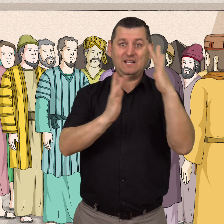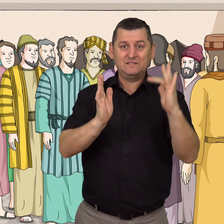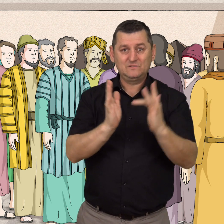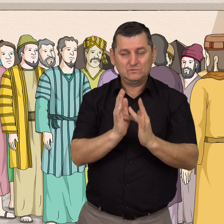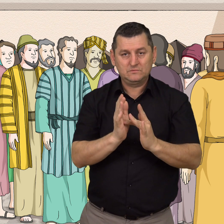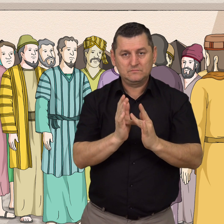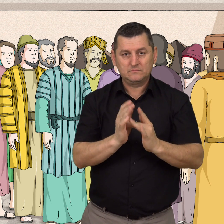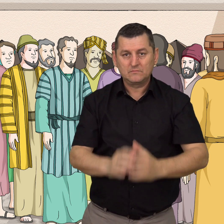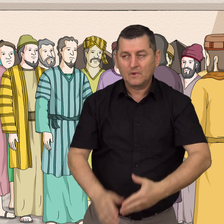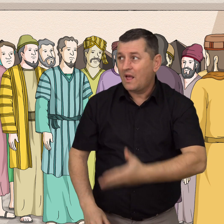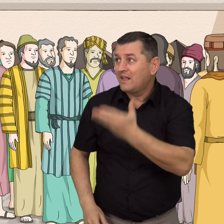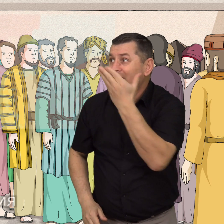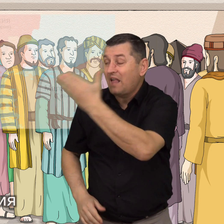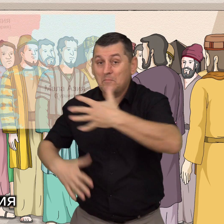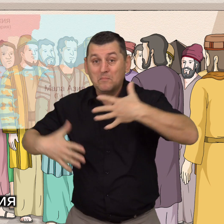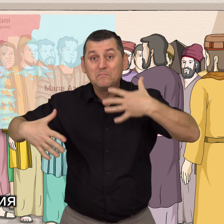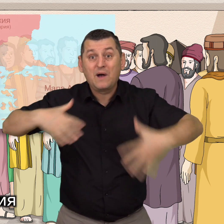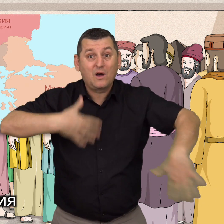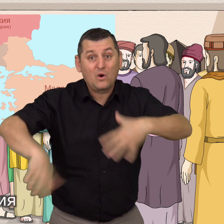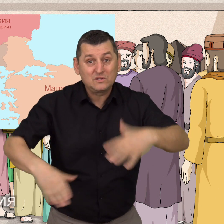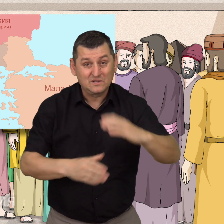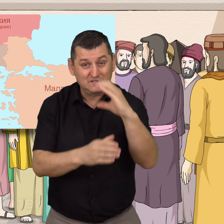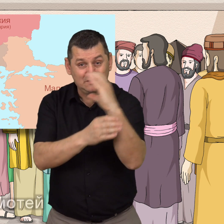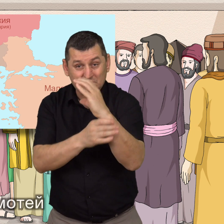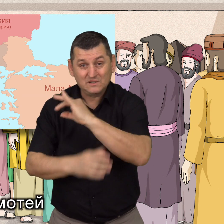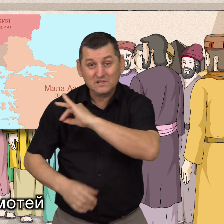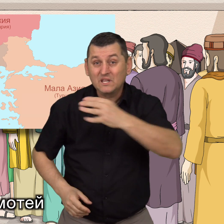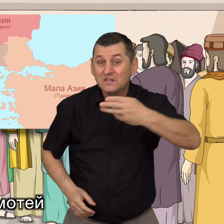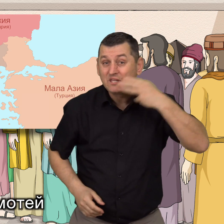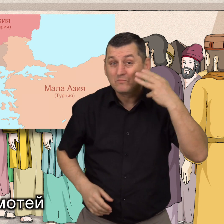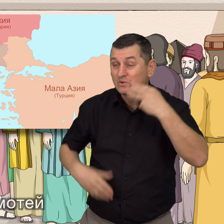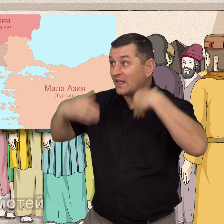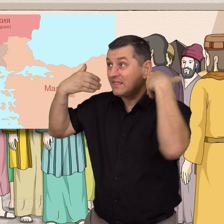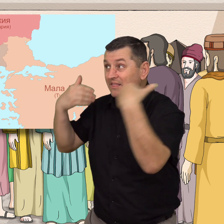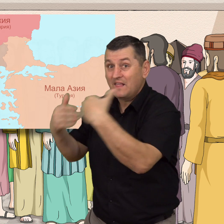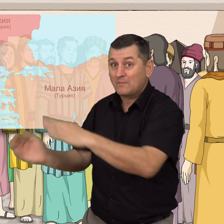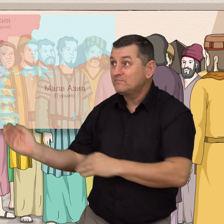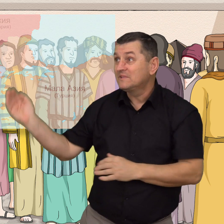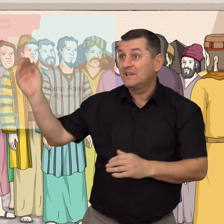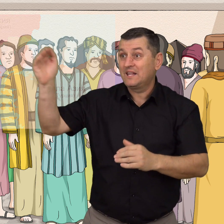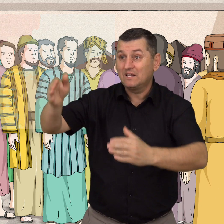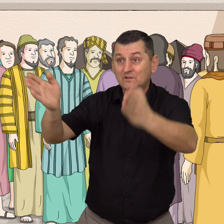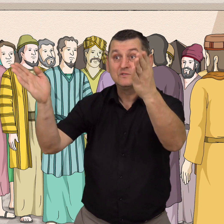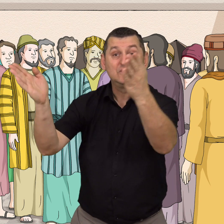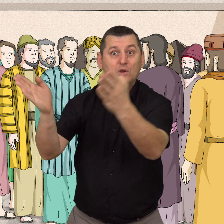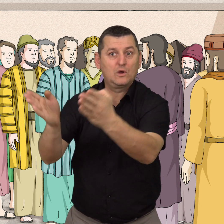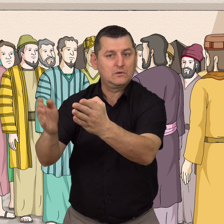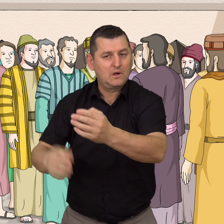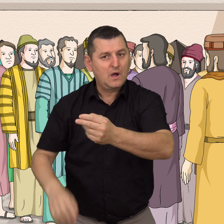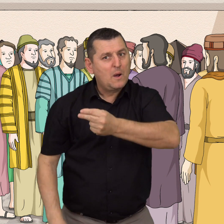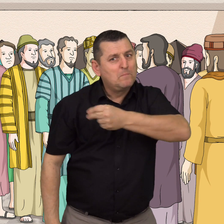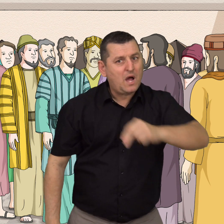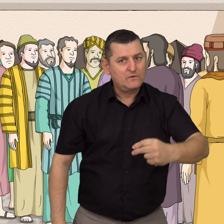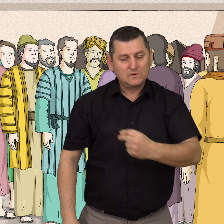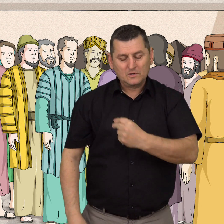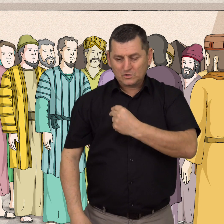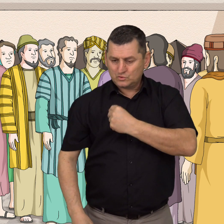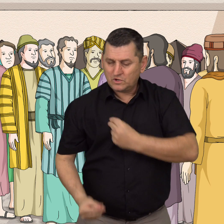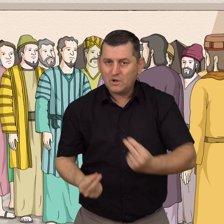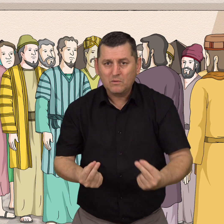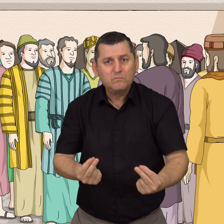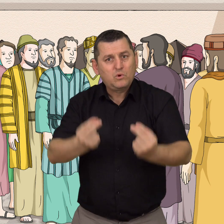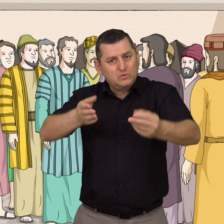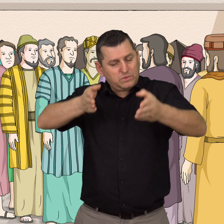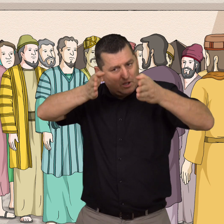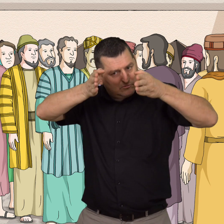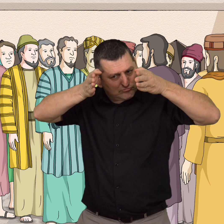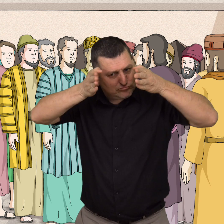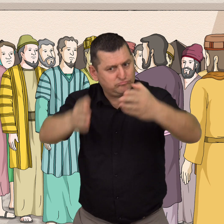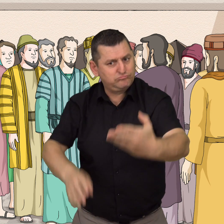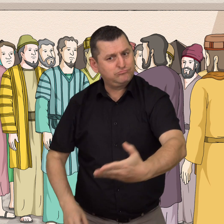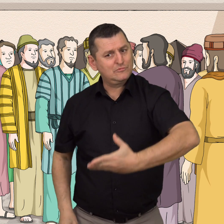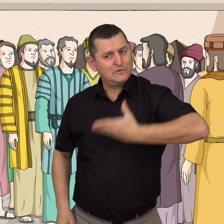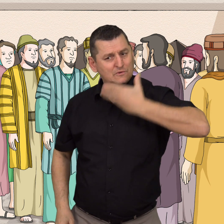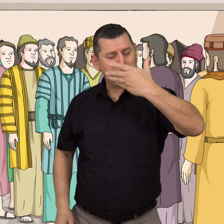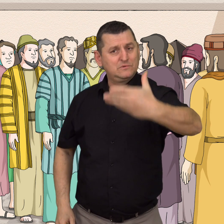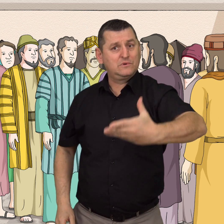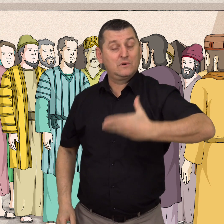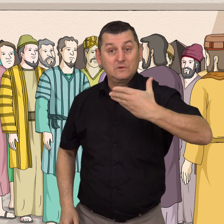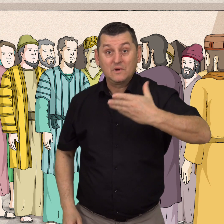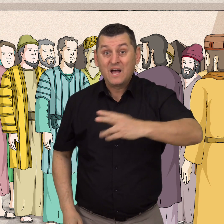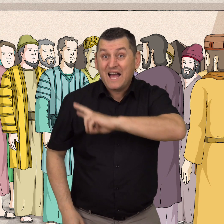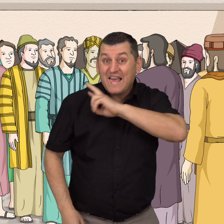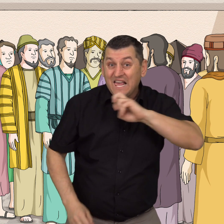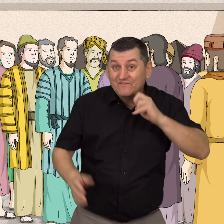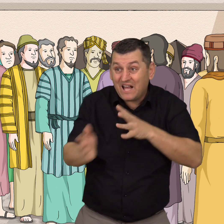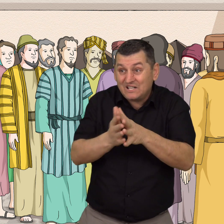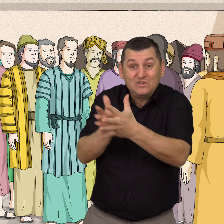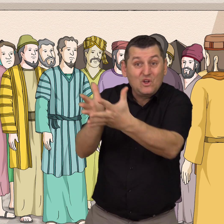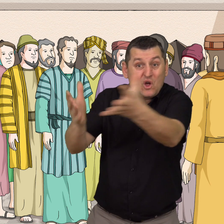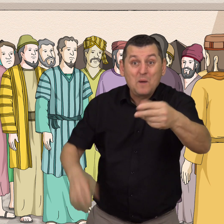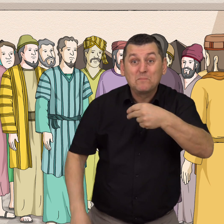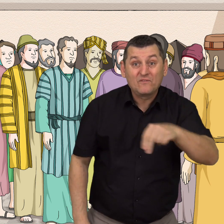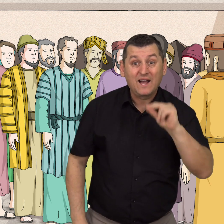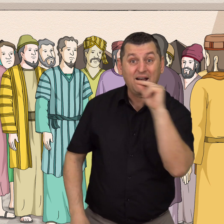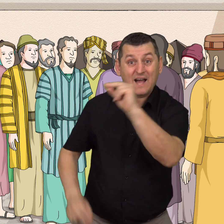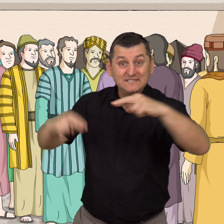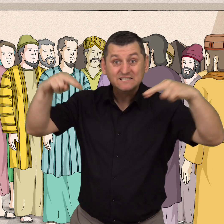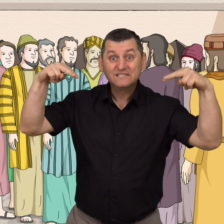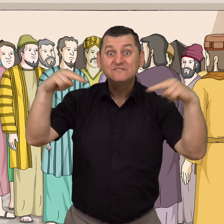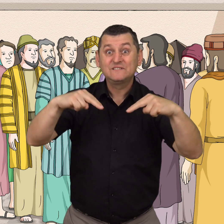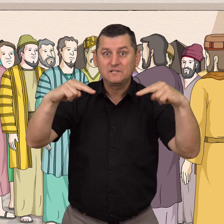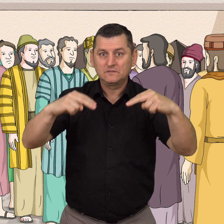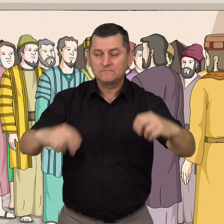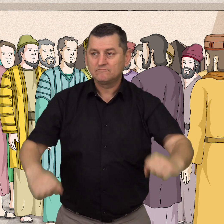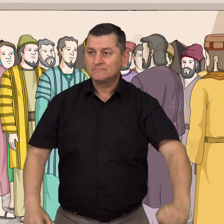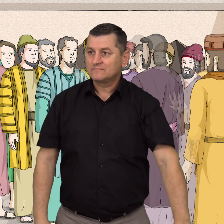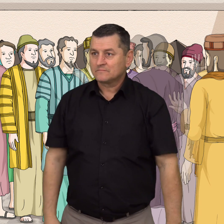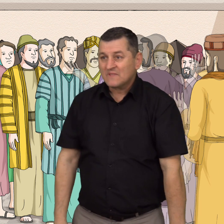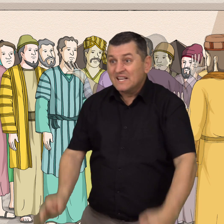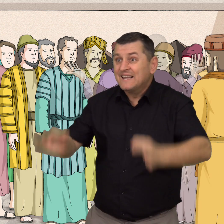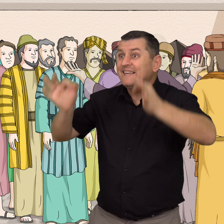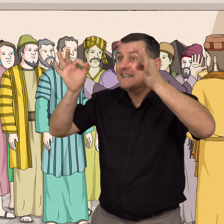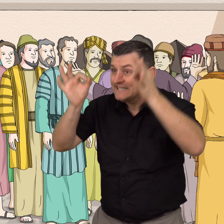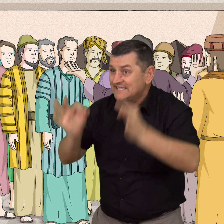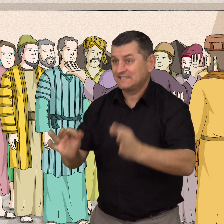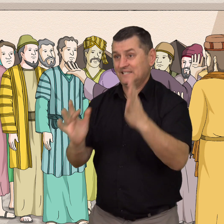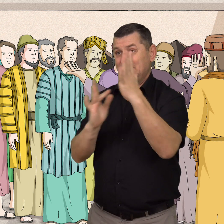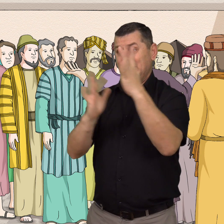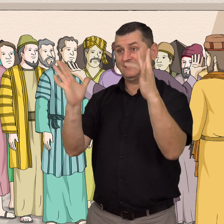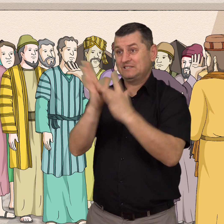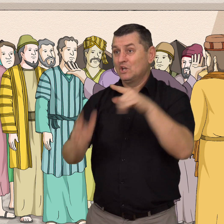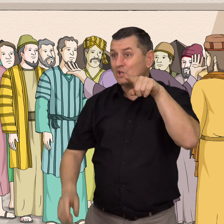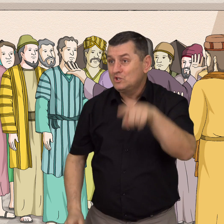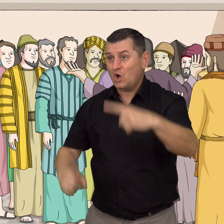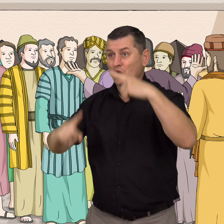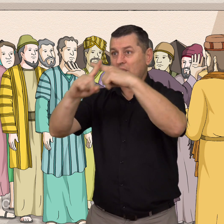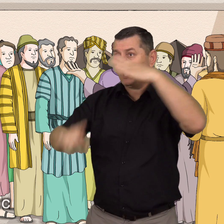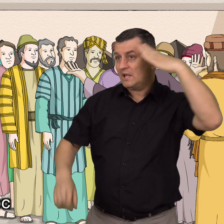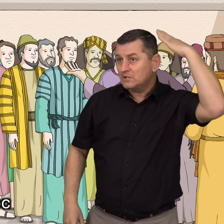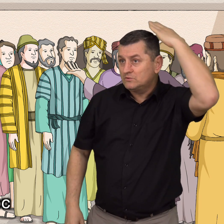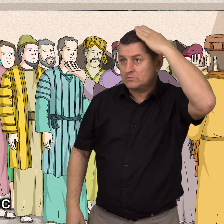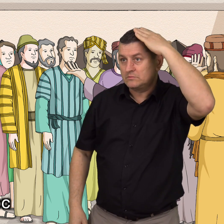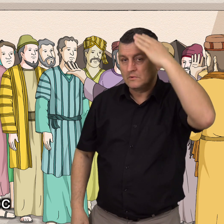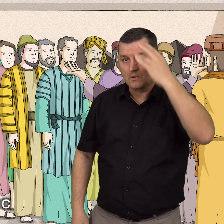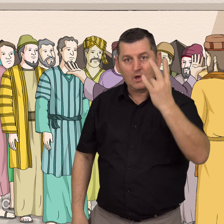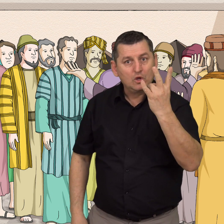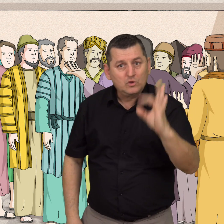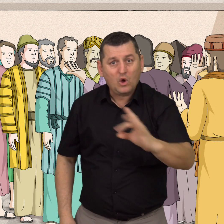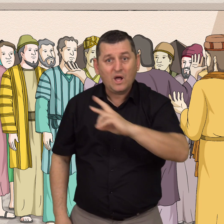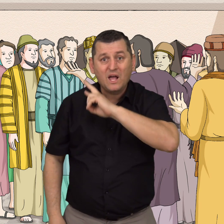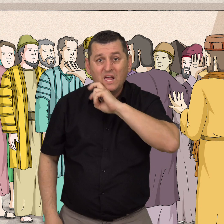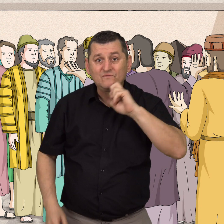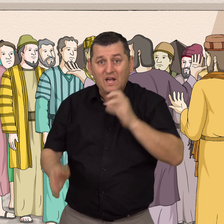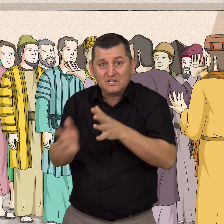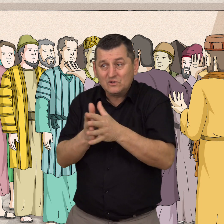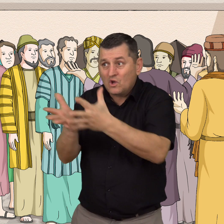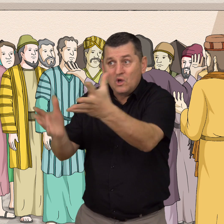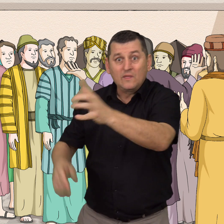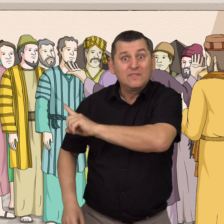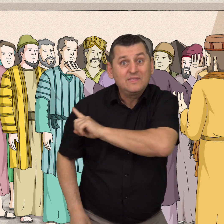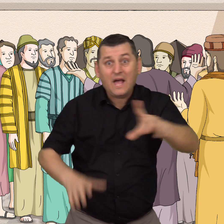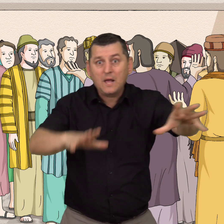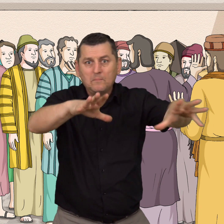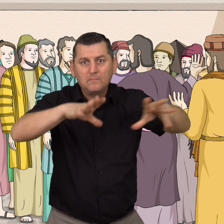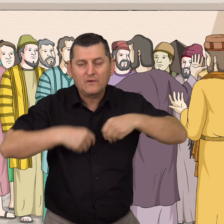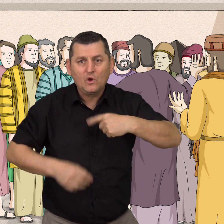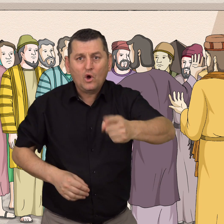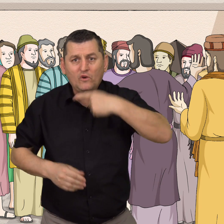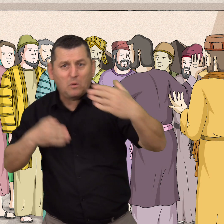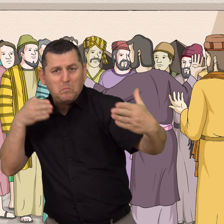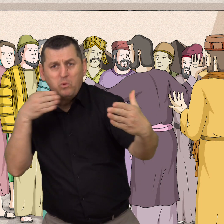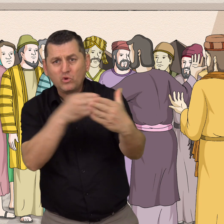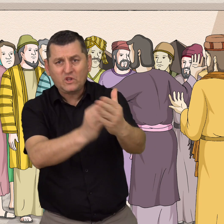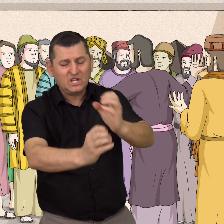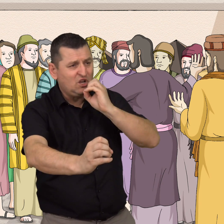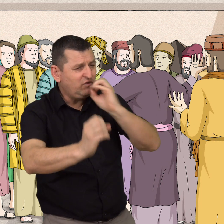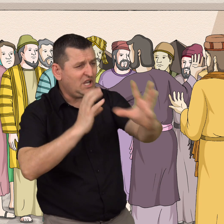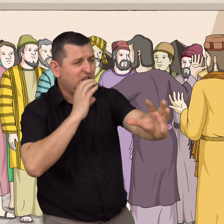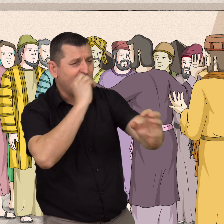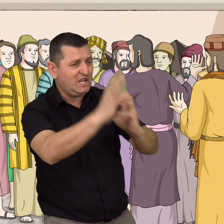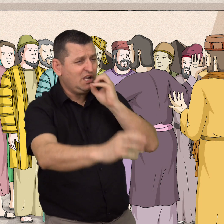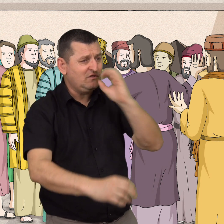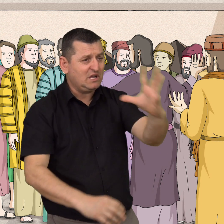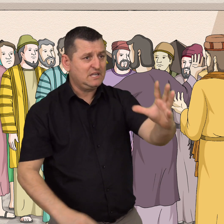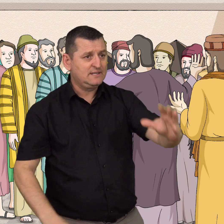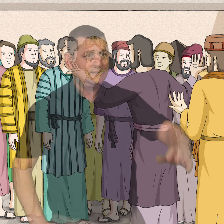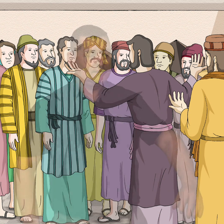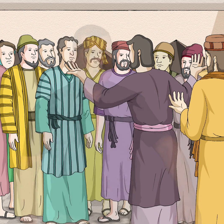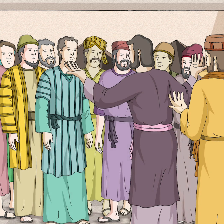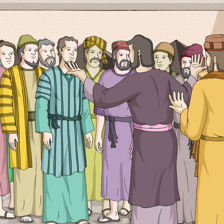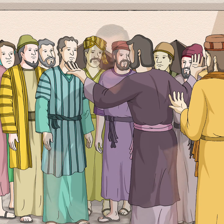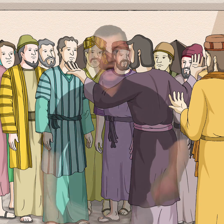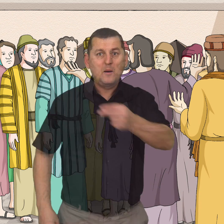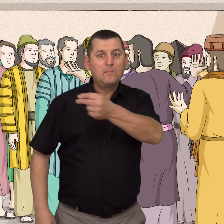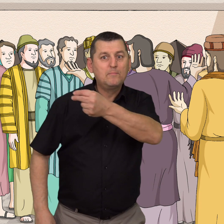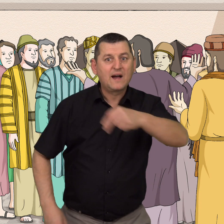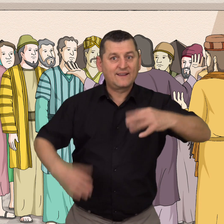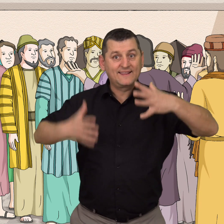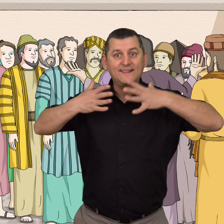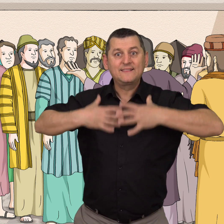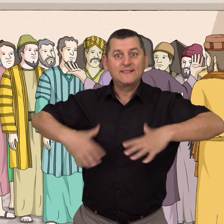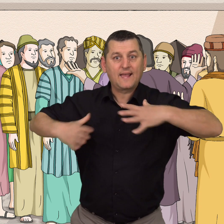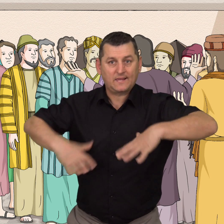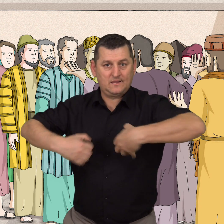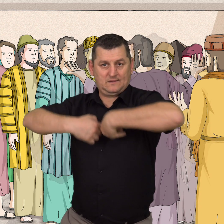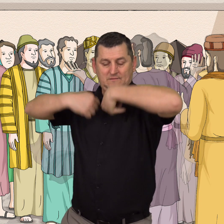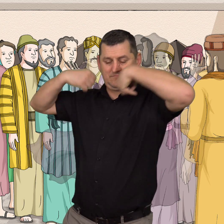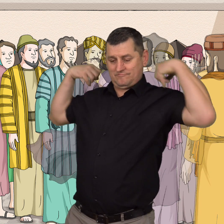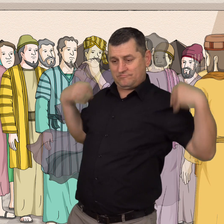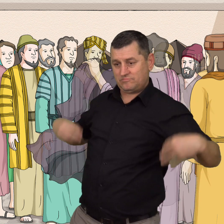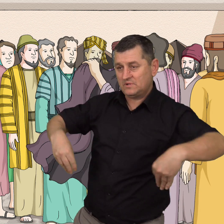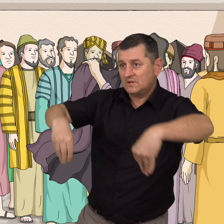And when Silas and Timothy came down from Macedonia, Paul devoted himself fully to the word, testifying to the Jews that Jesus is the Christ.